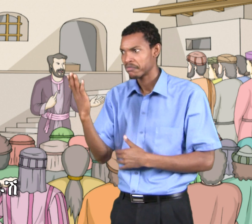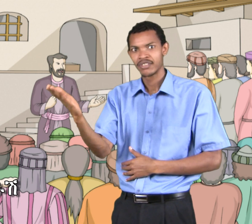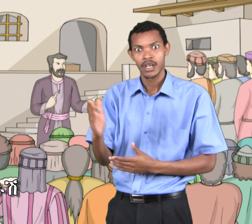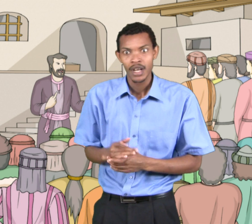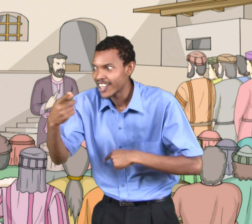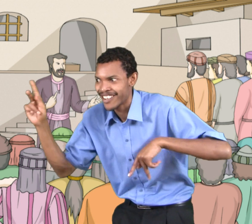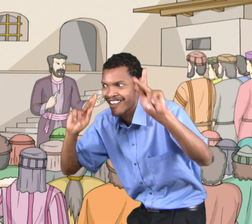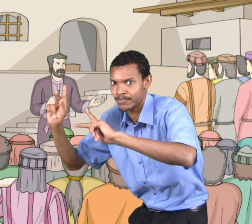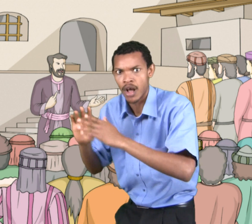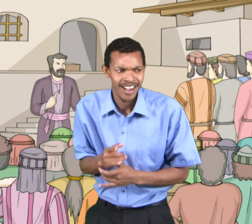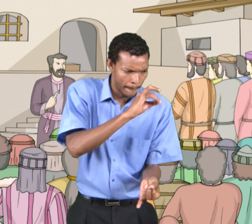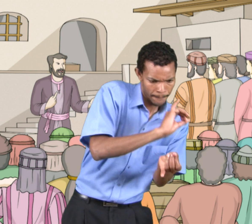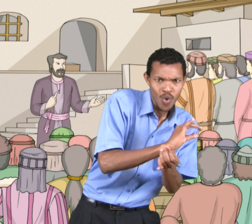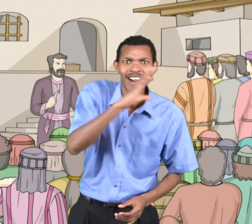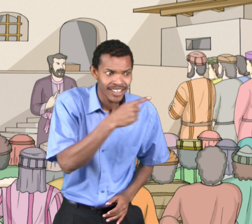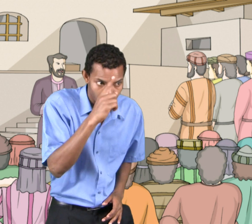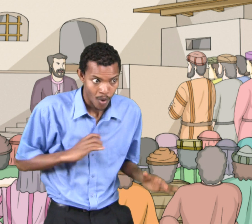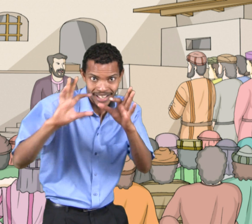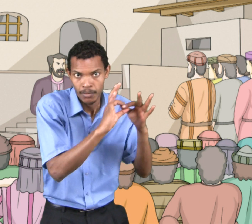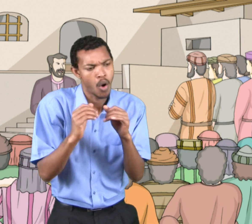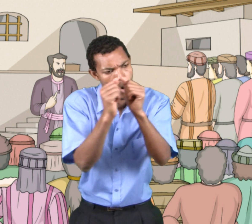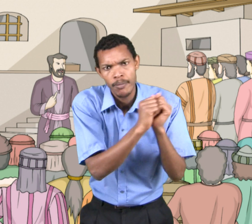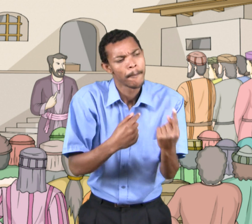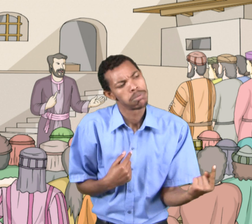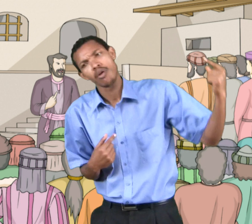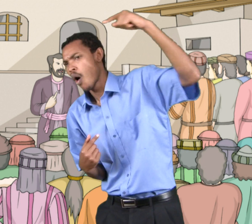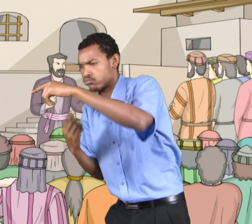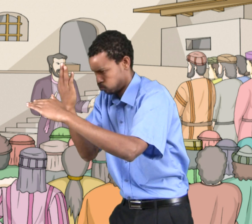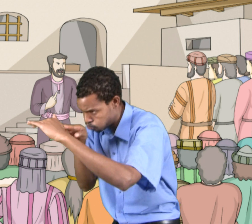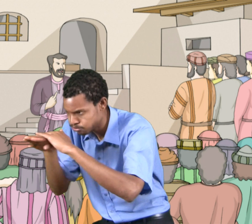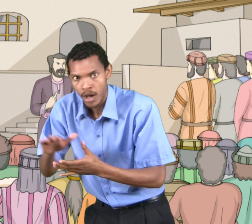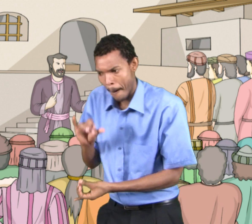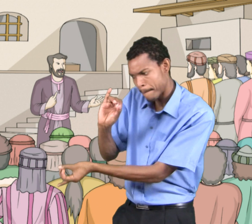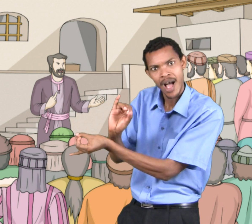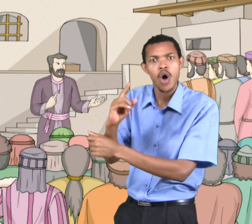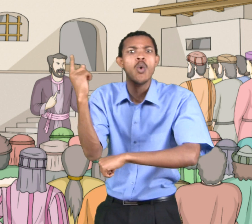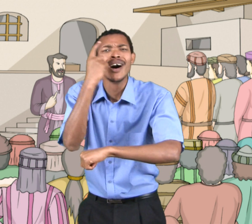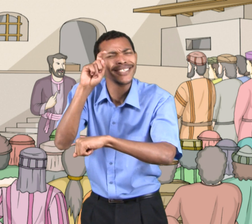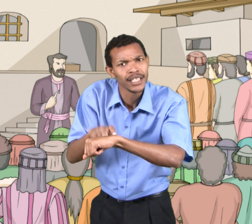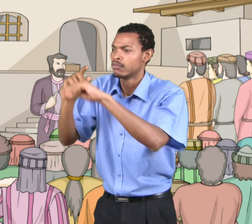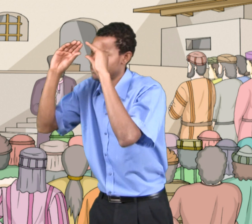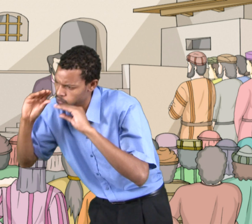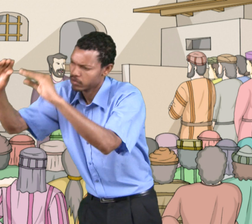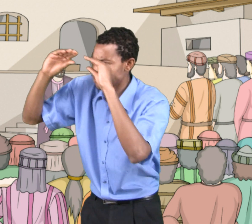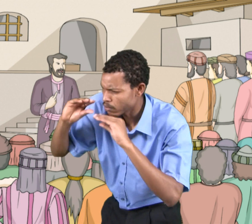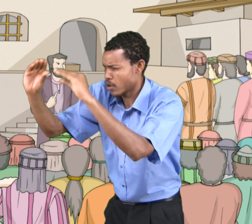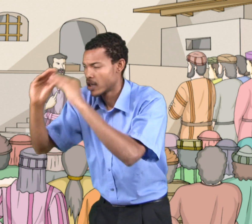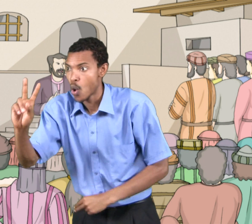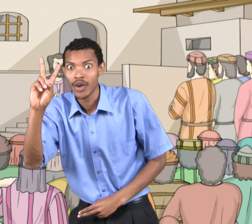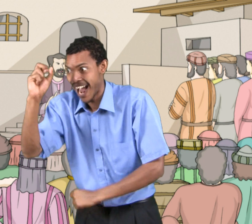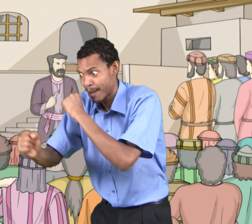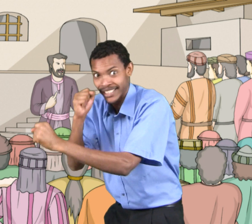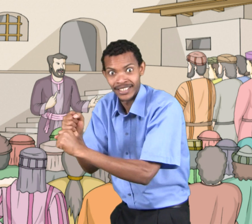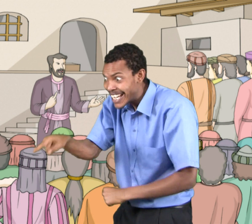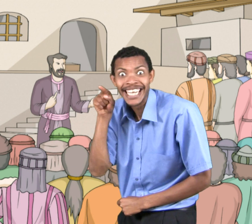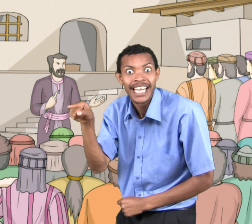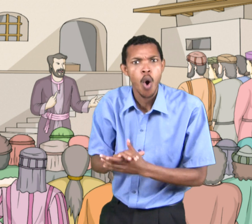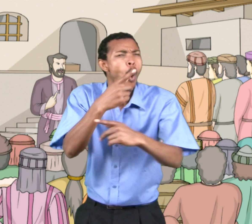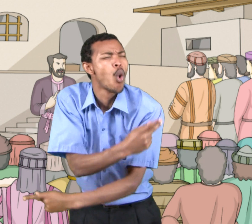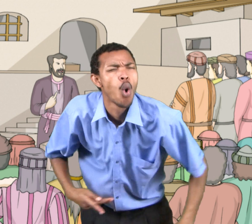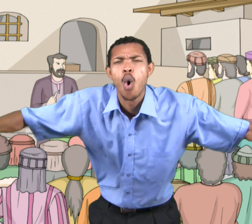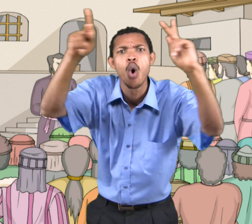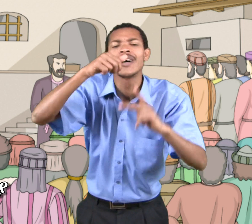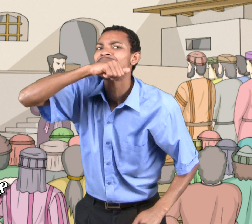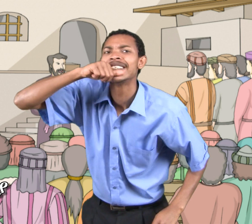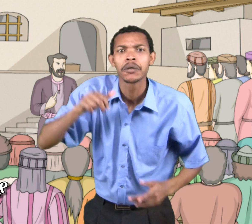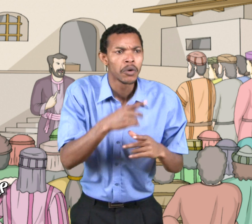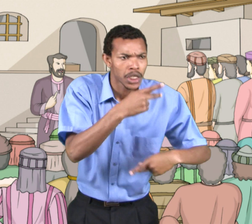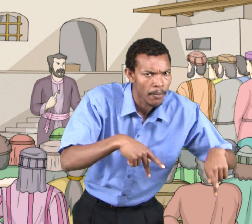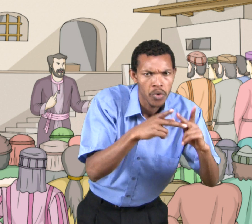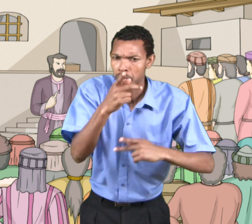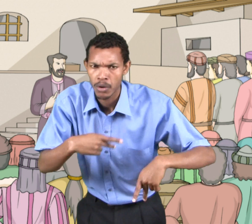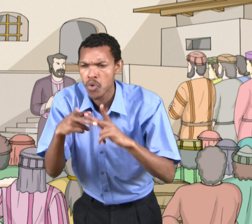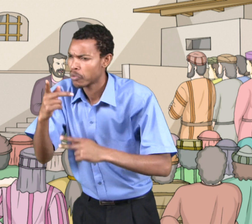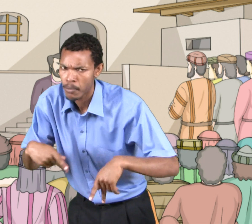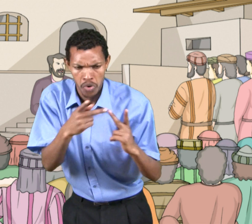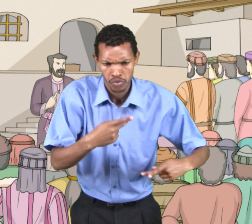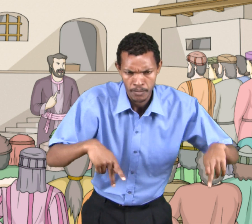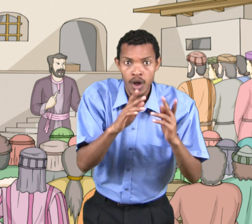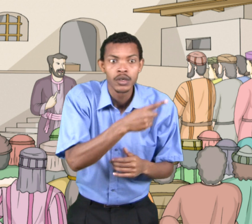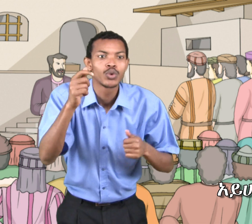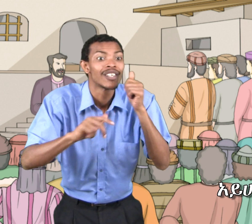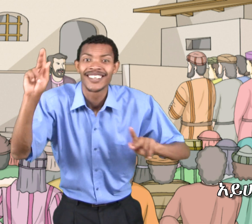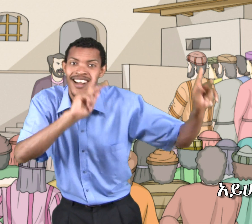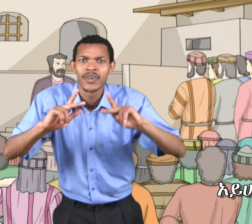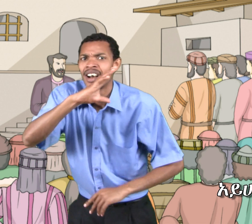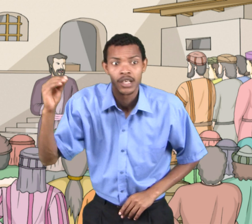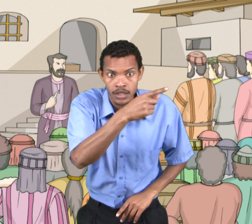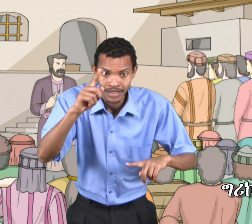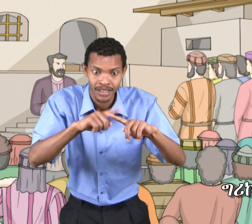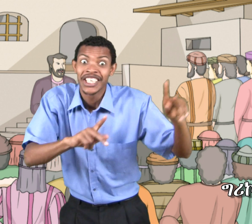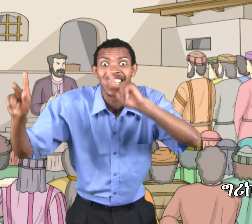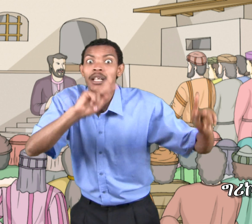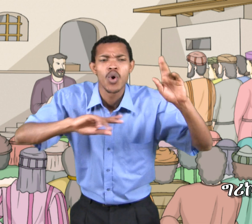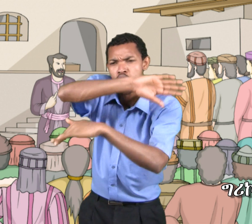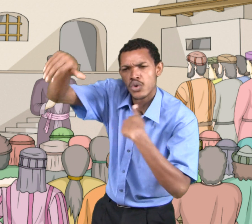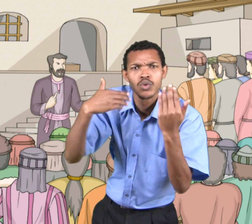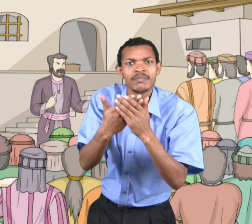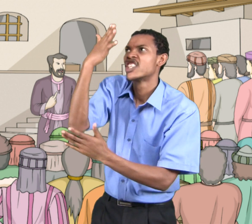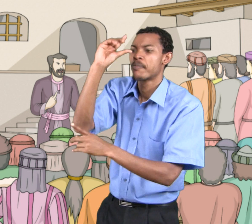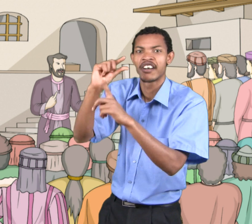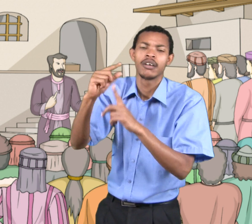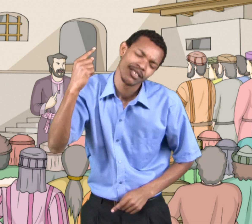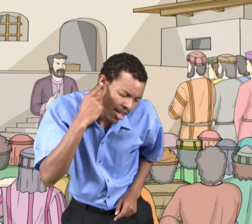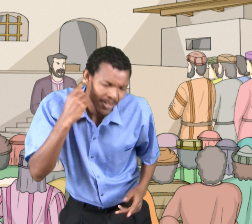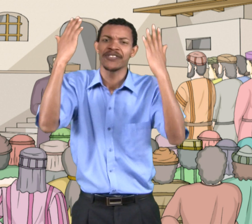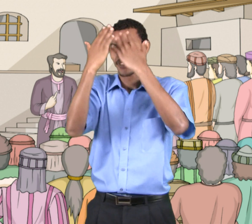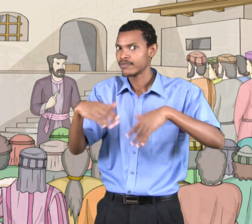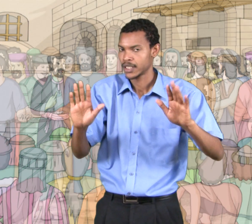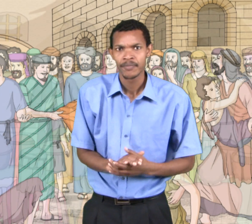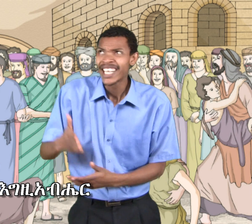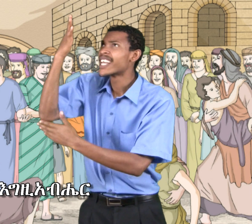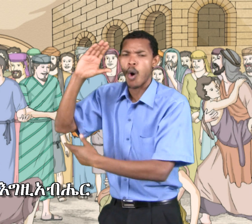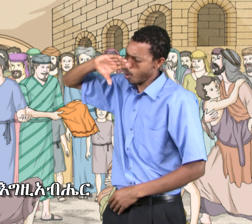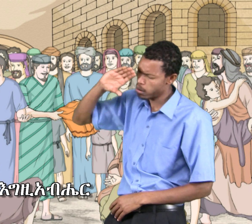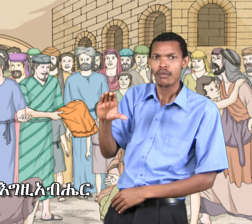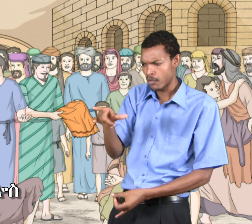This continued for two years, so that everyone who lived in the province of Asia, Jews and Greeks alike, heard the word of the Lord.